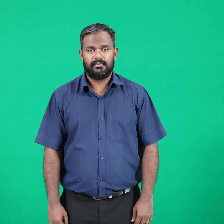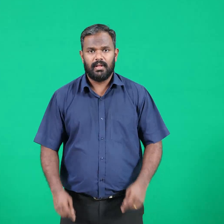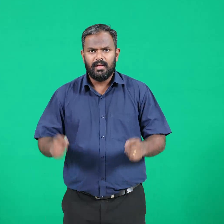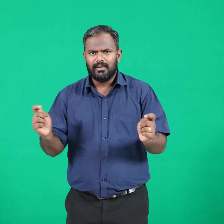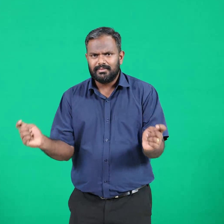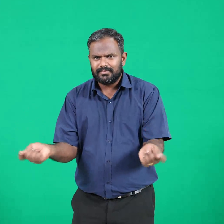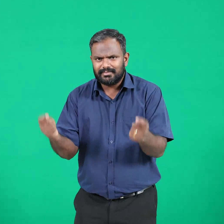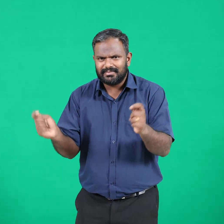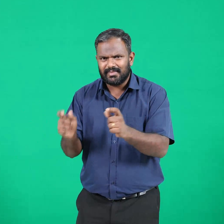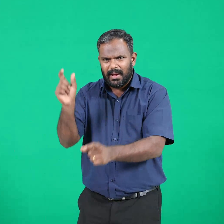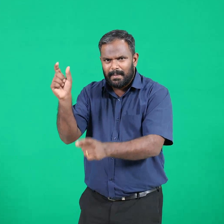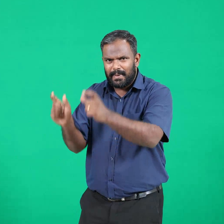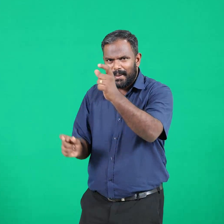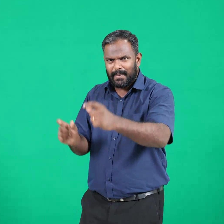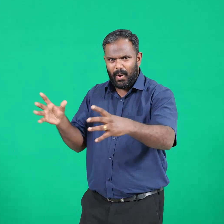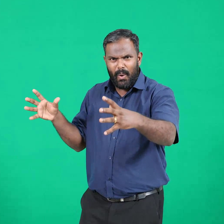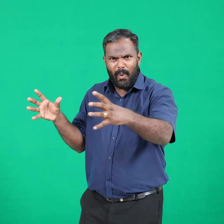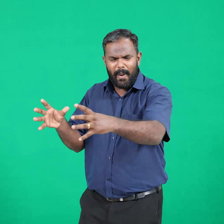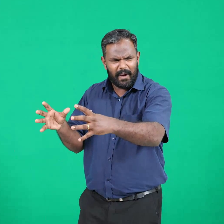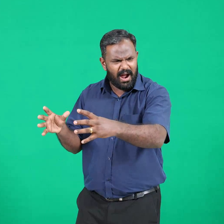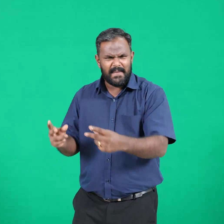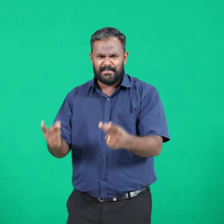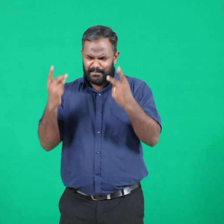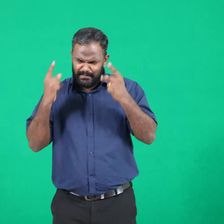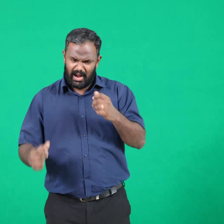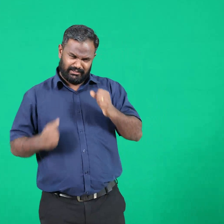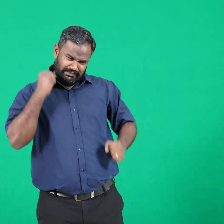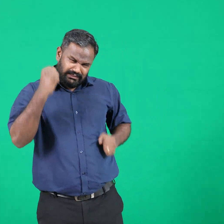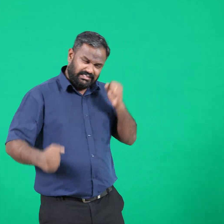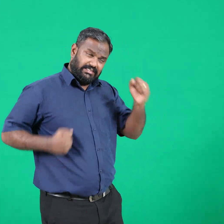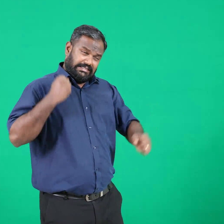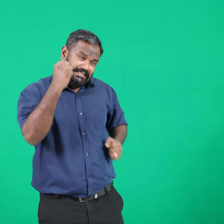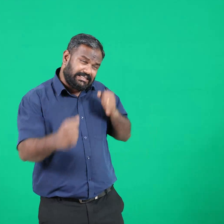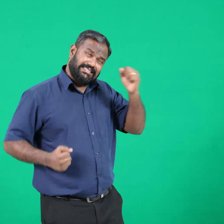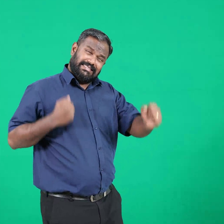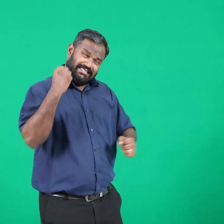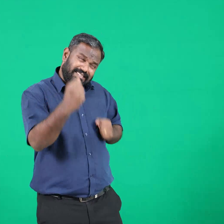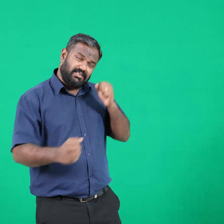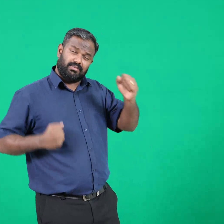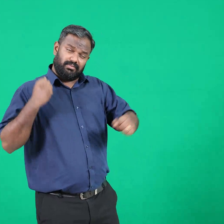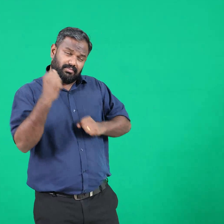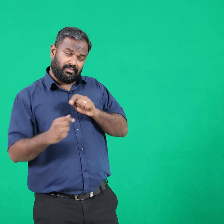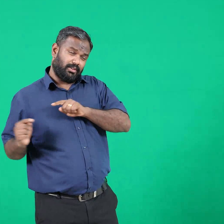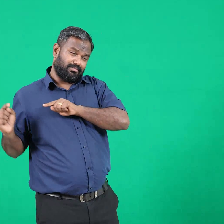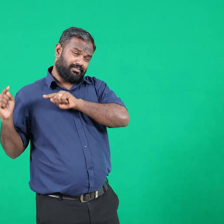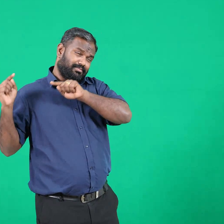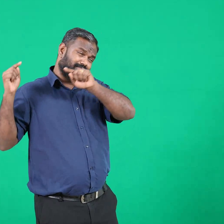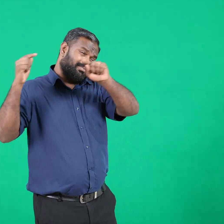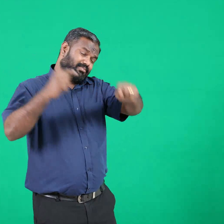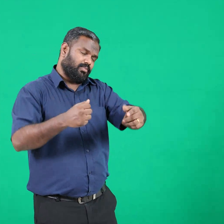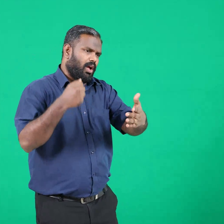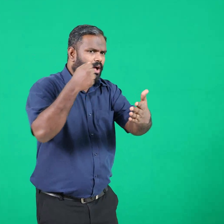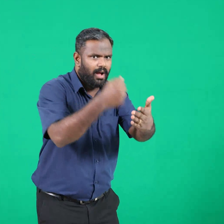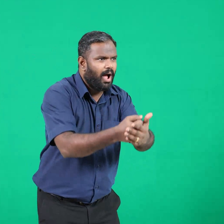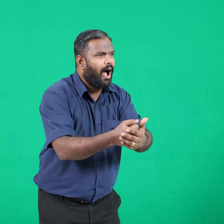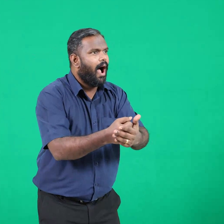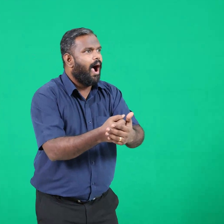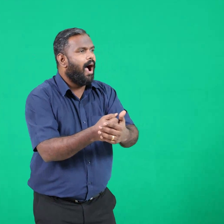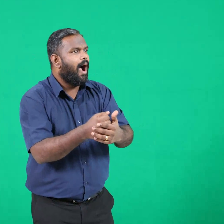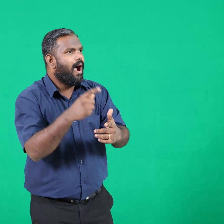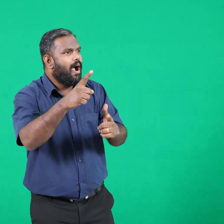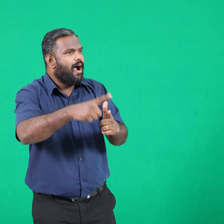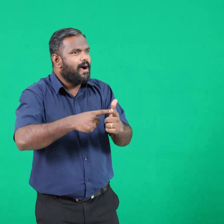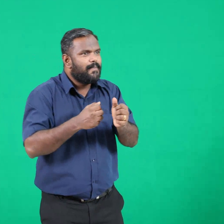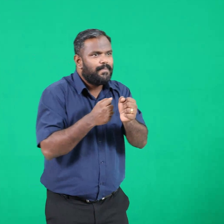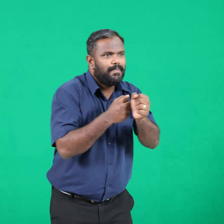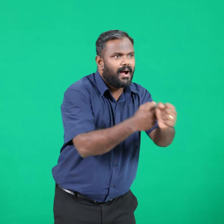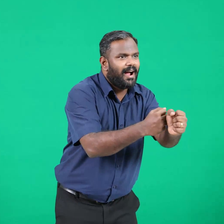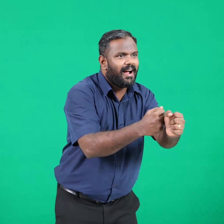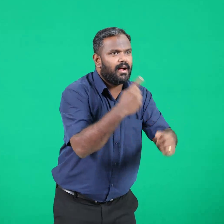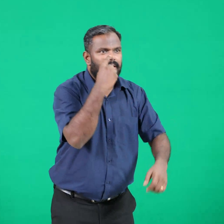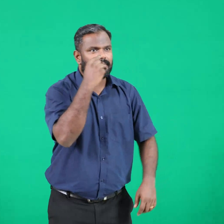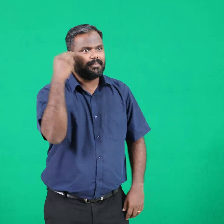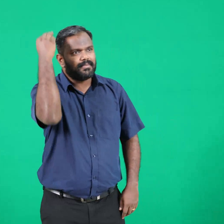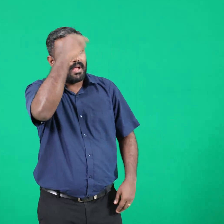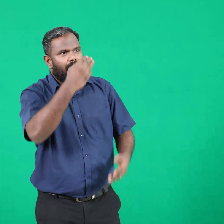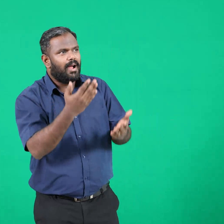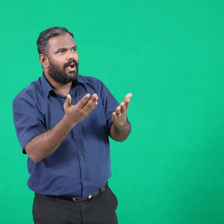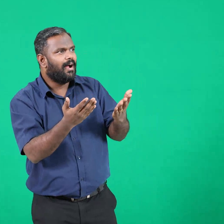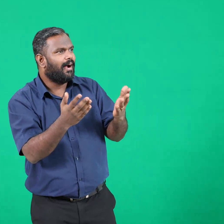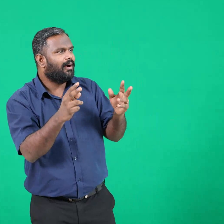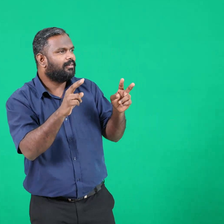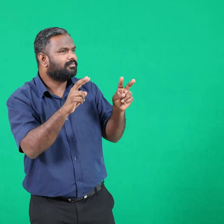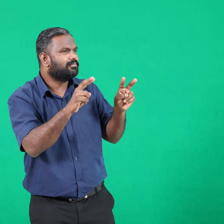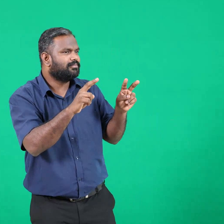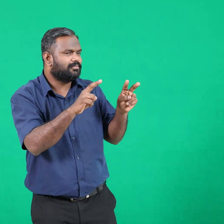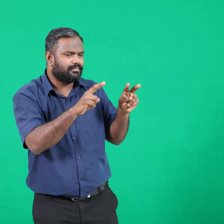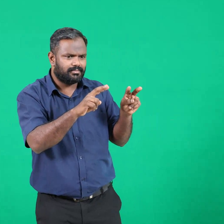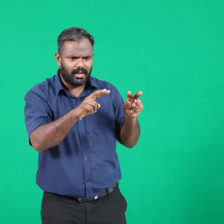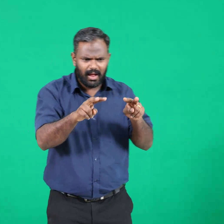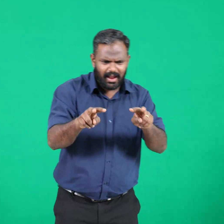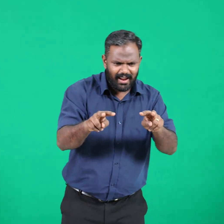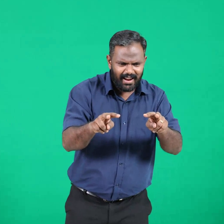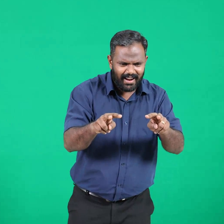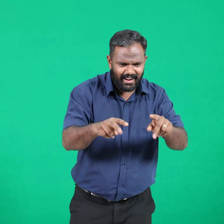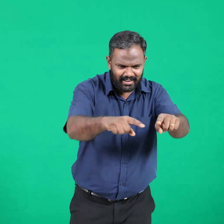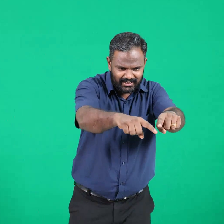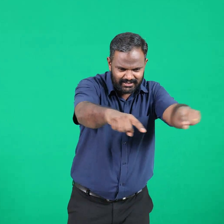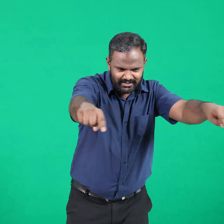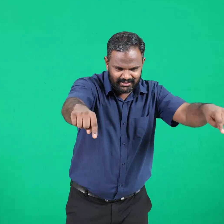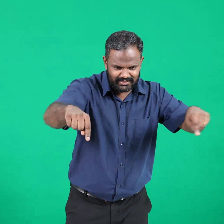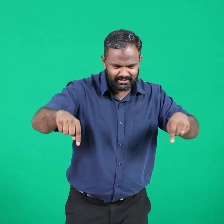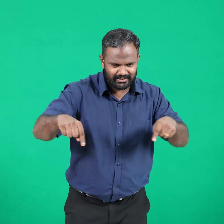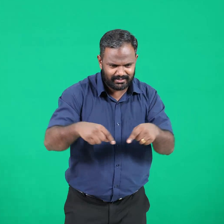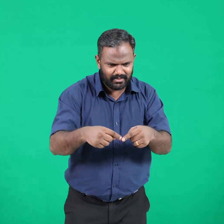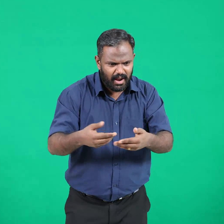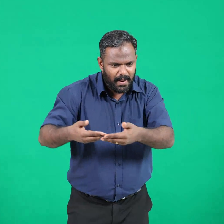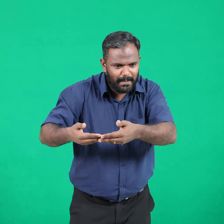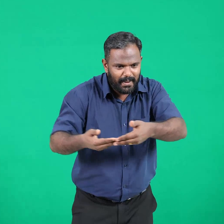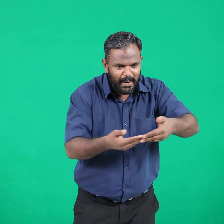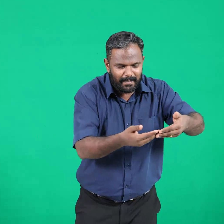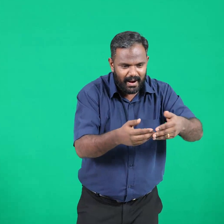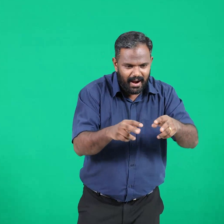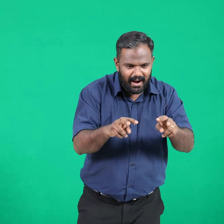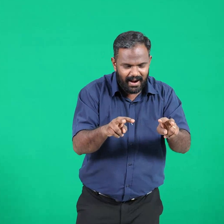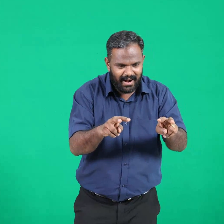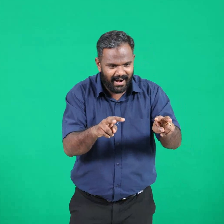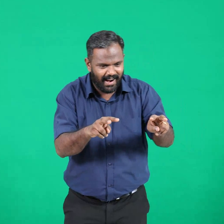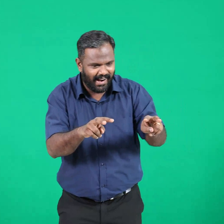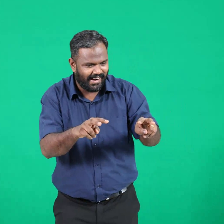So they hurried off and found Mary and Joseph and the Baby, who was lying in the manger.